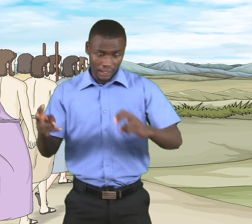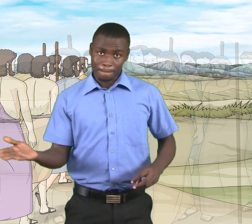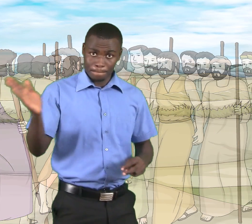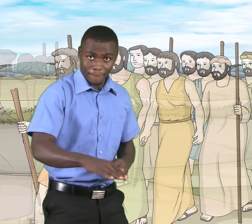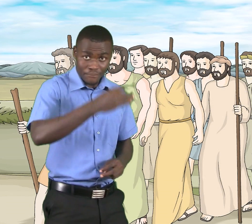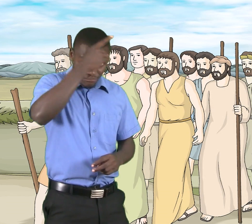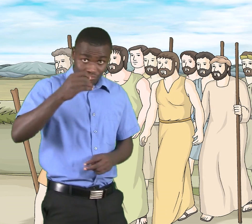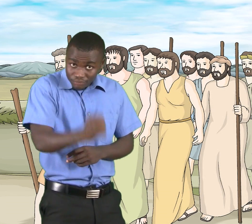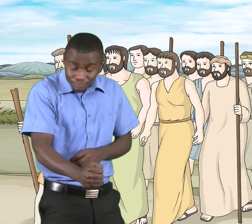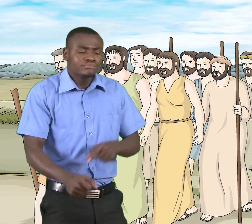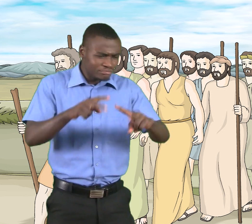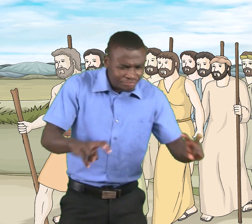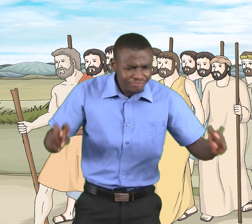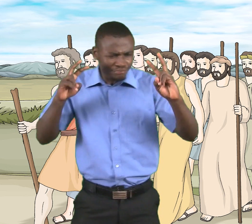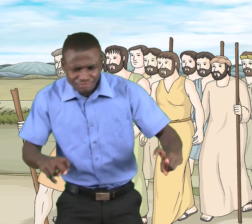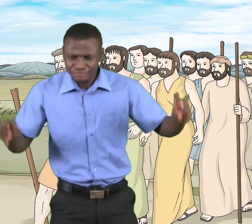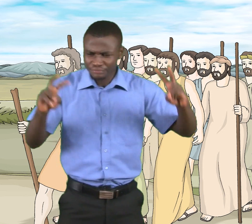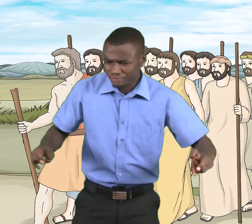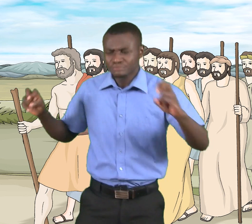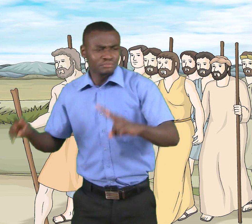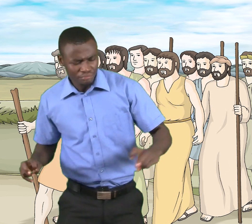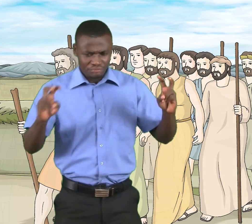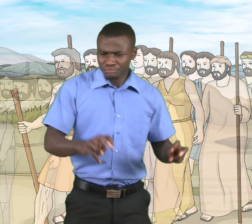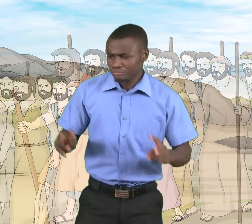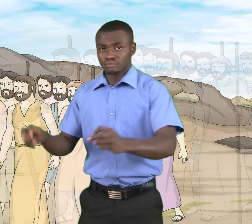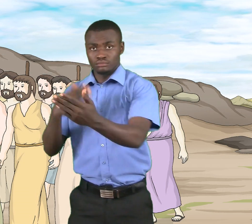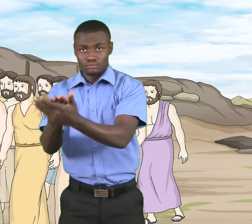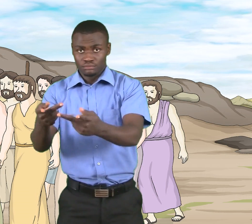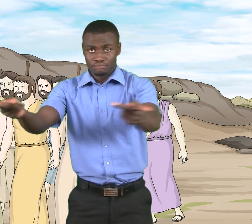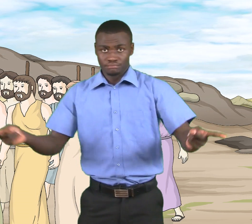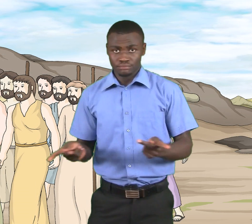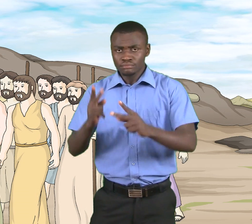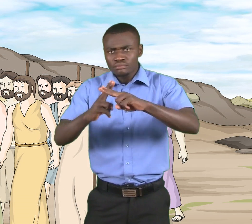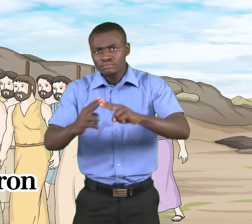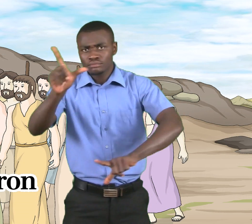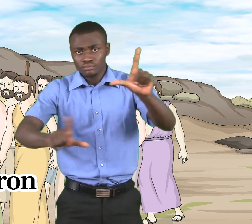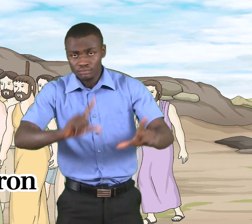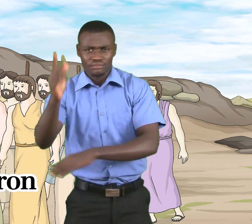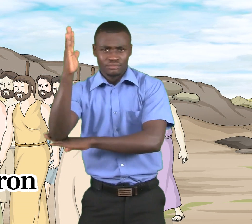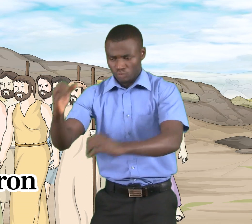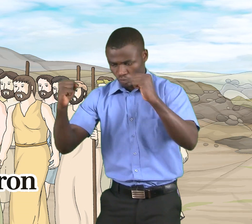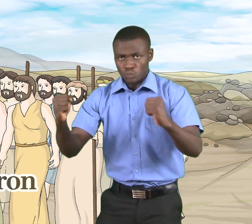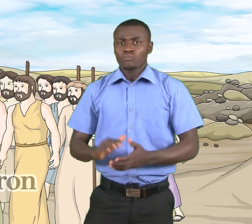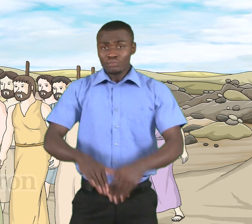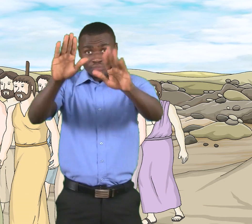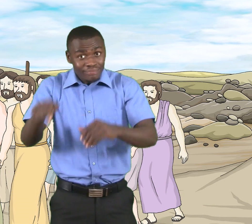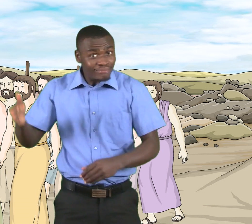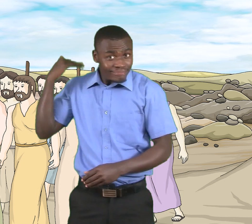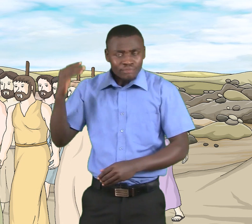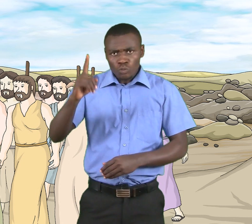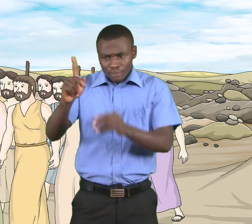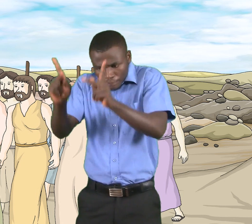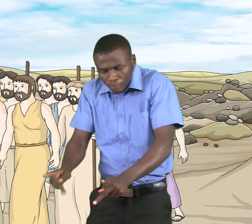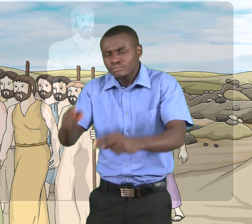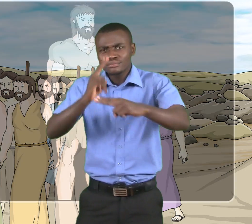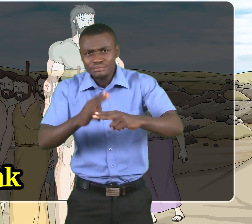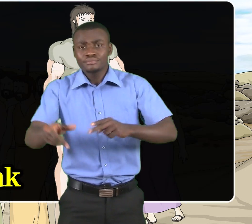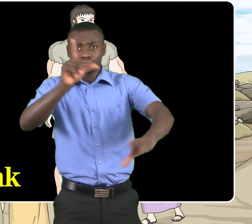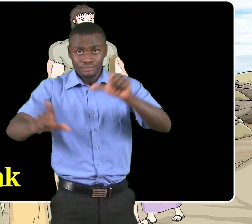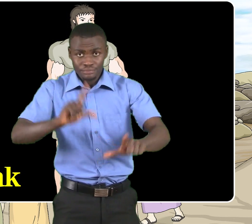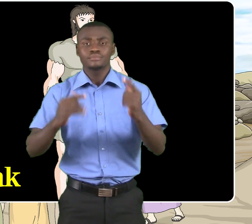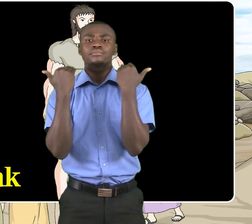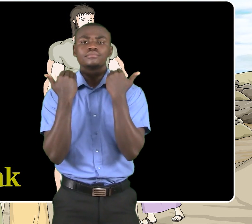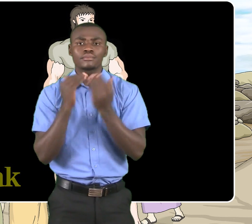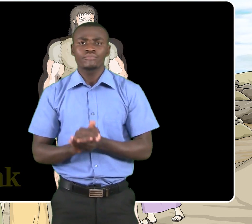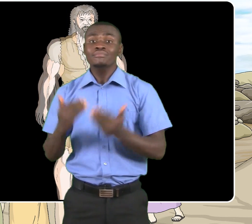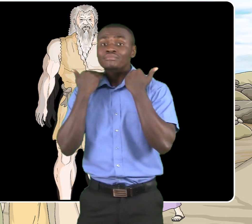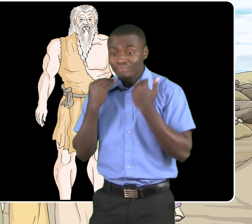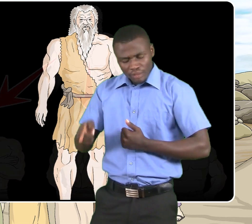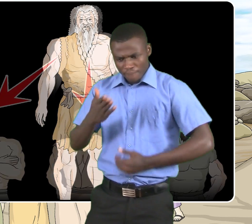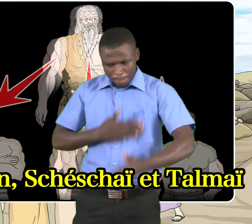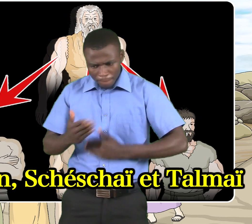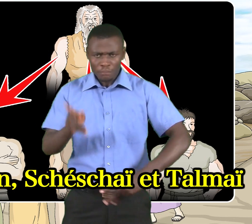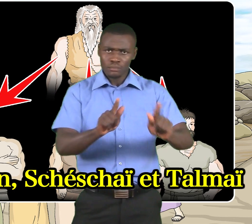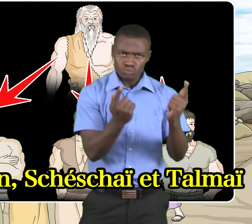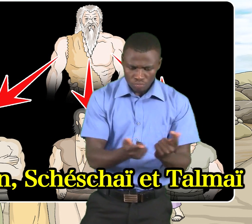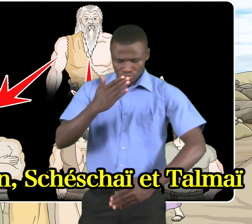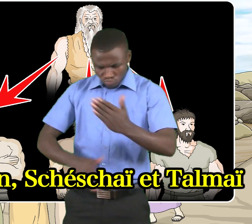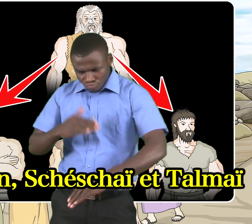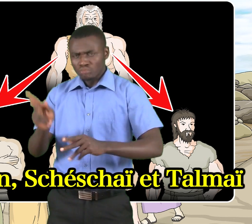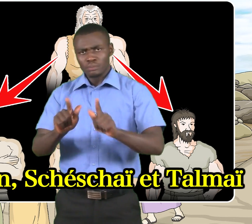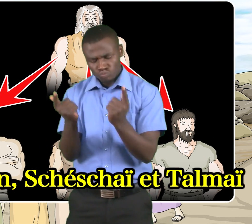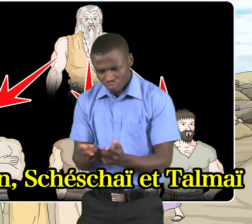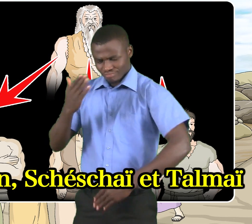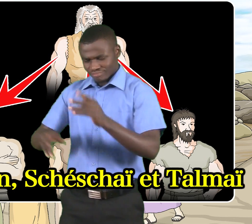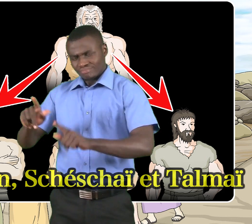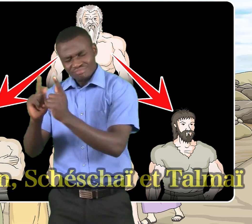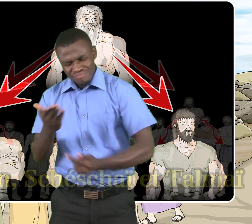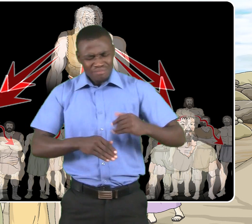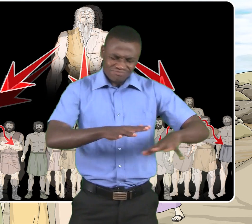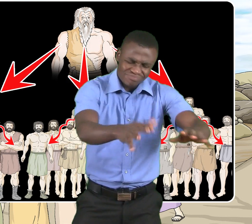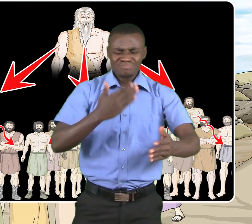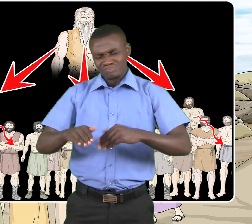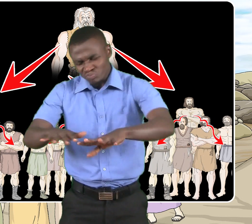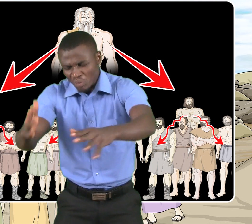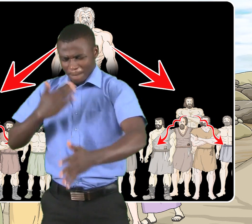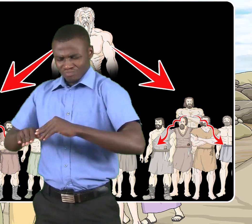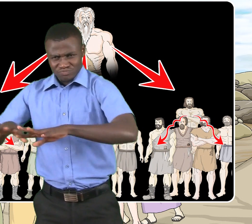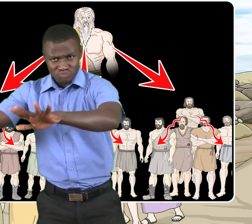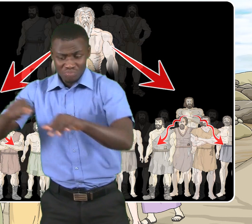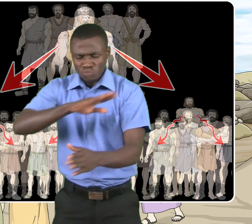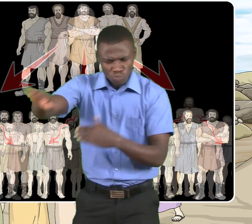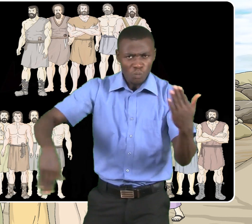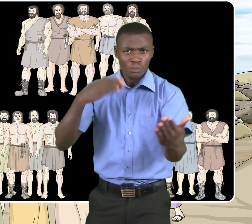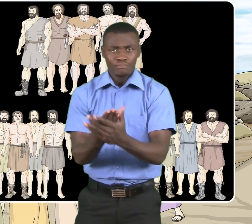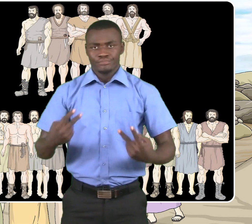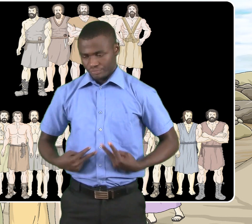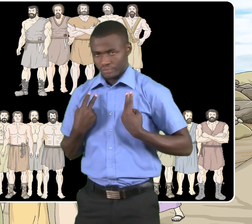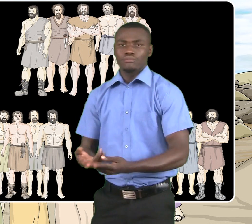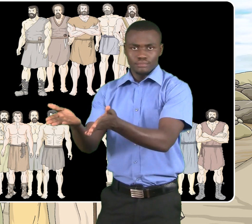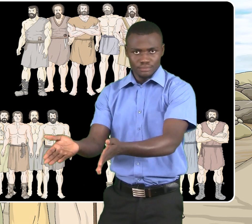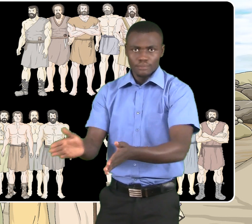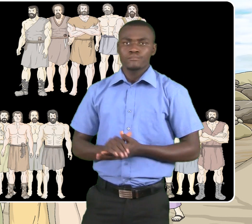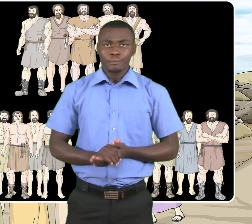They went up through the Negev and came to Hebron, where Ahiman, Sheshai, and Talmai, the descendants of Anak, dwelled.